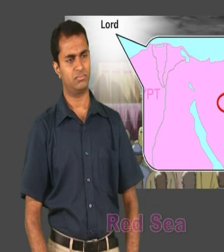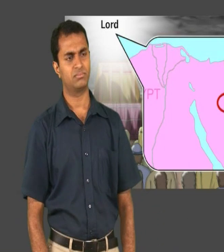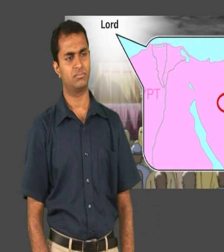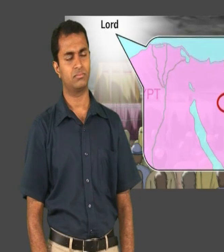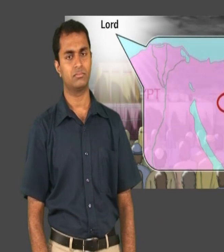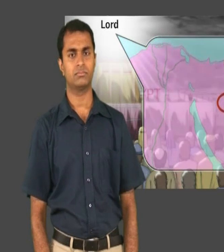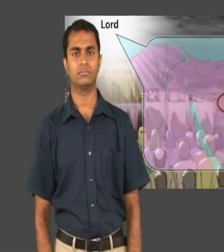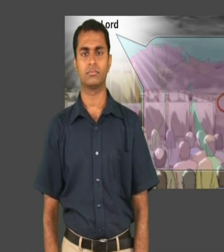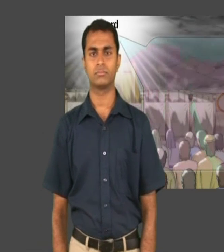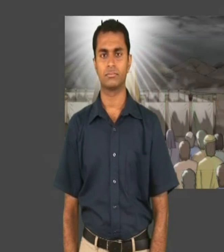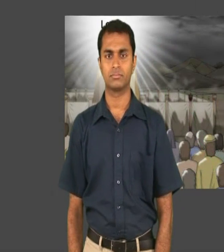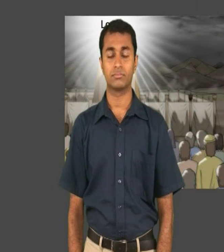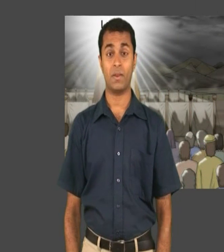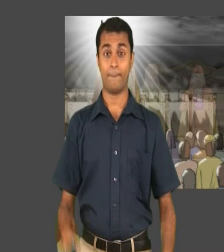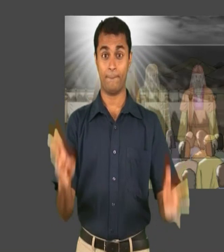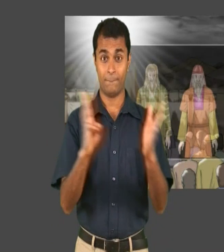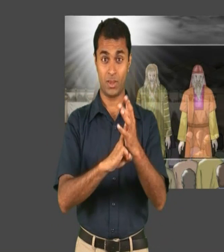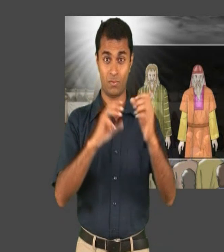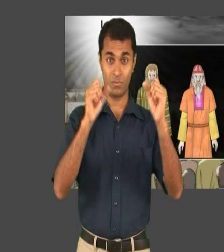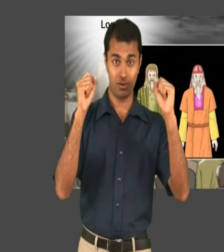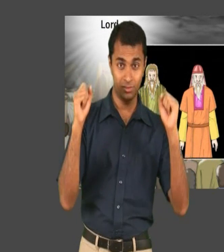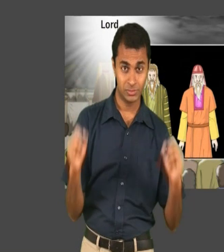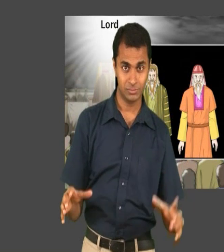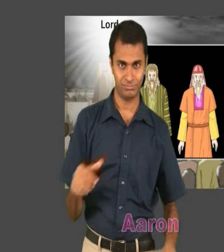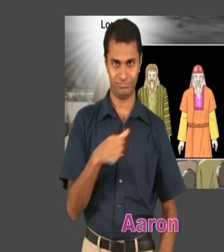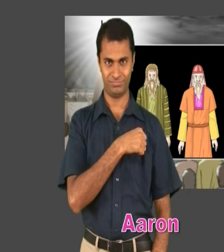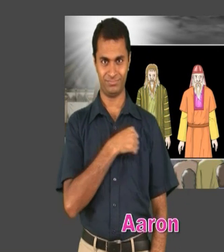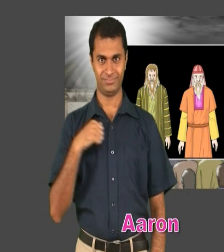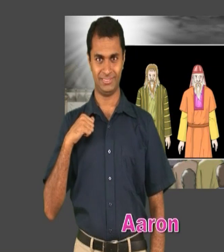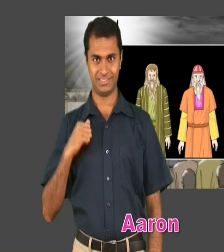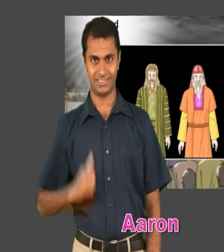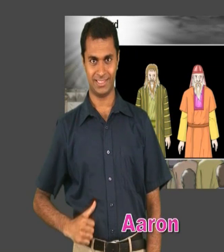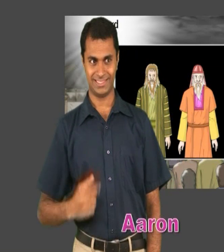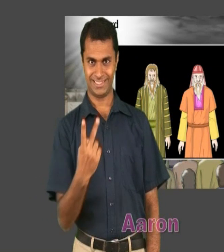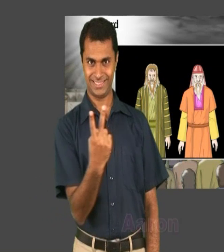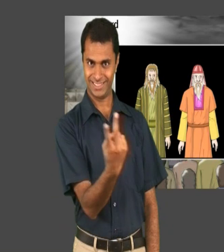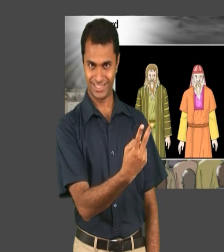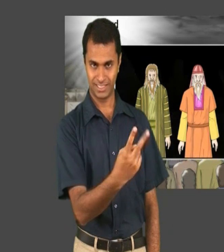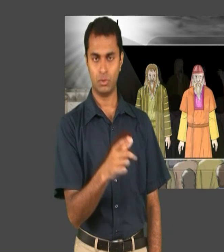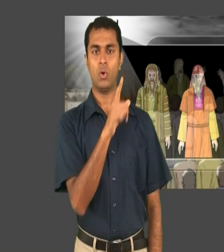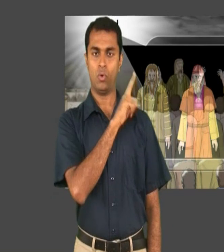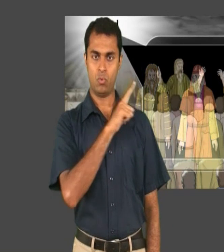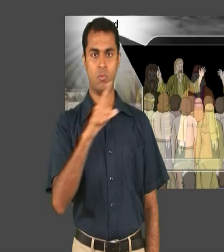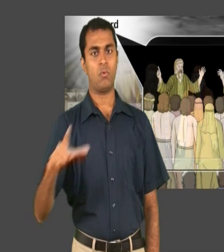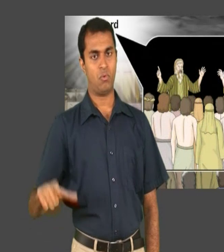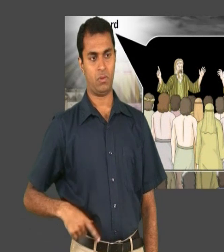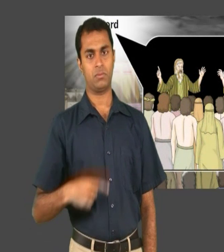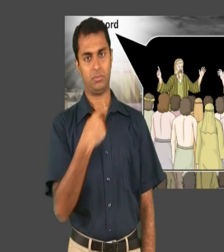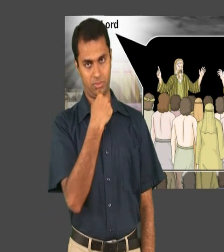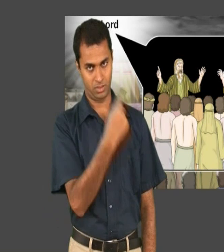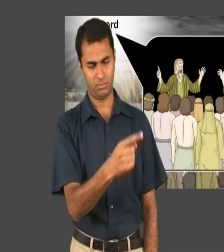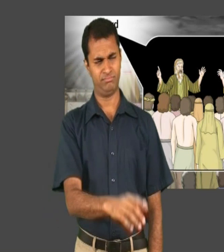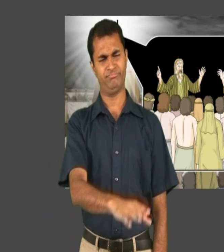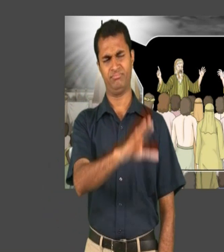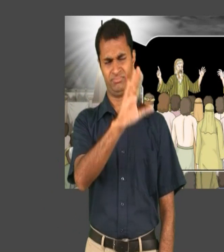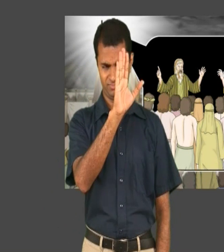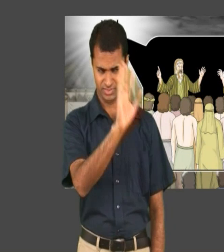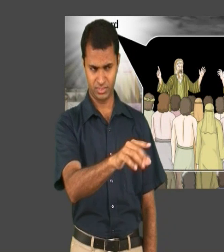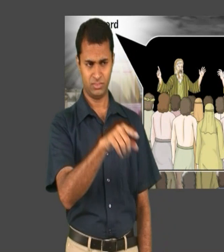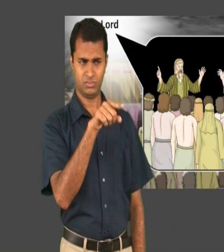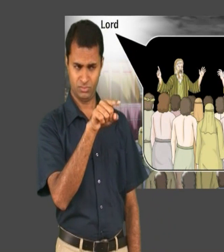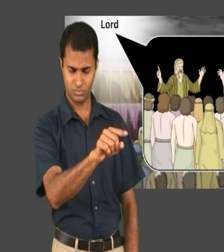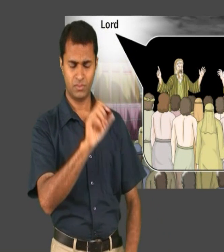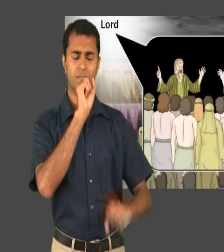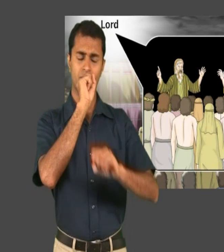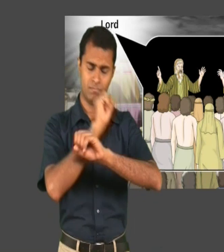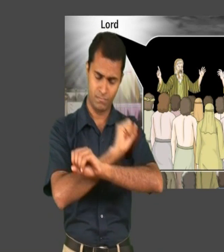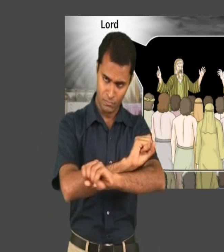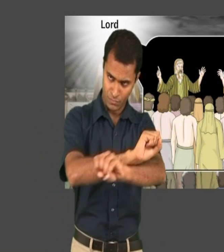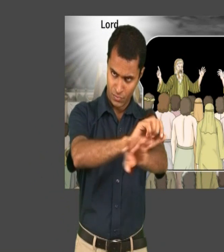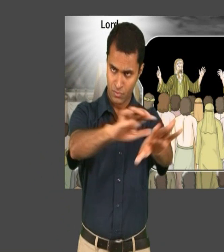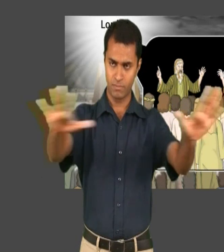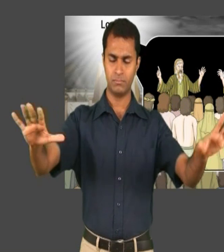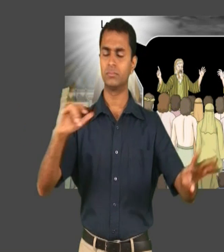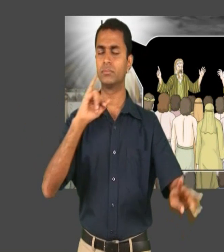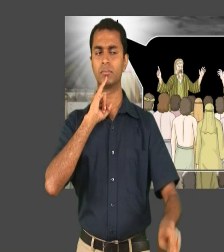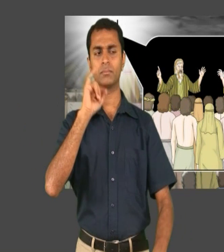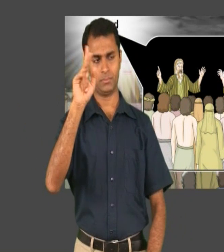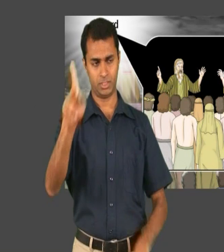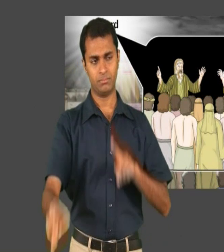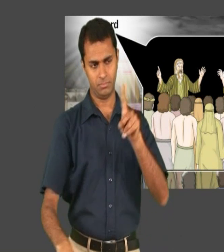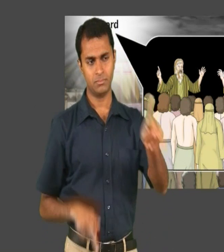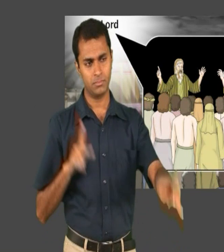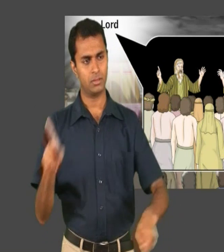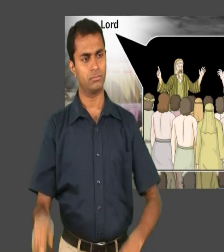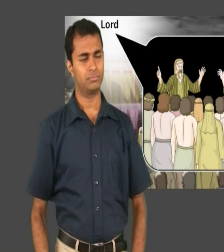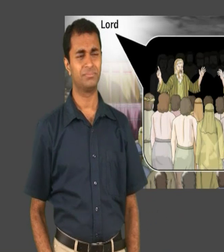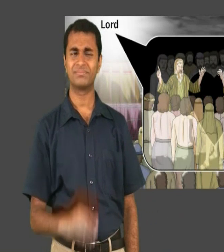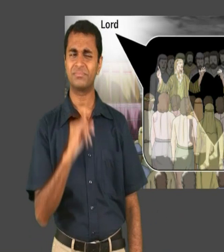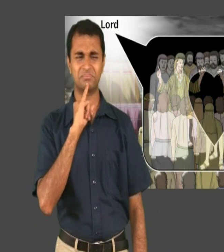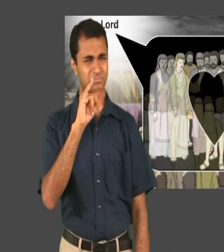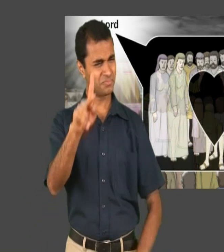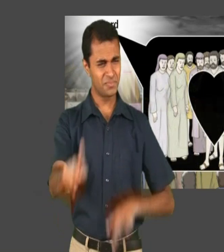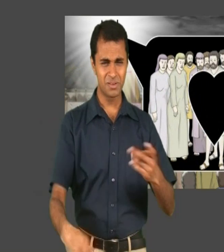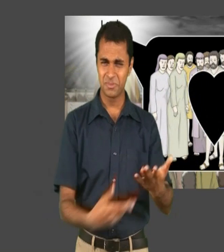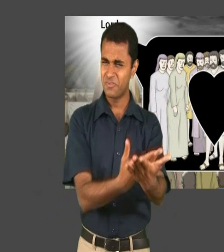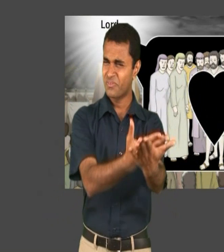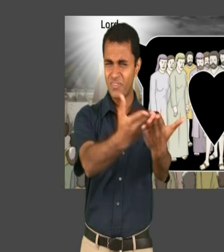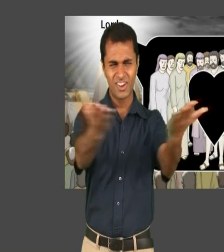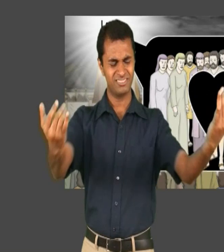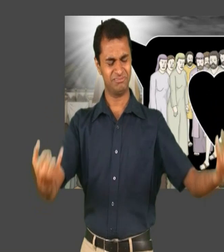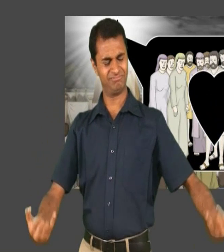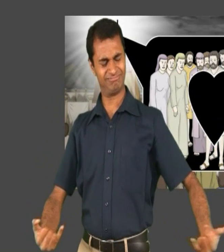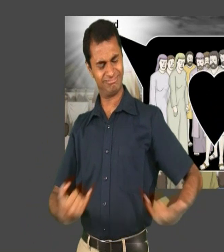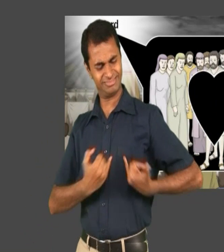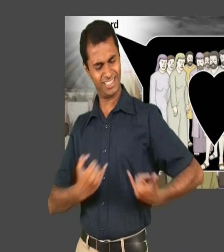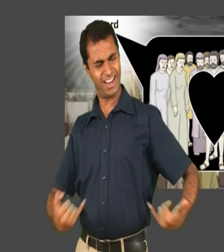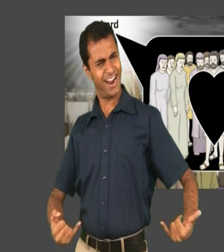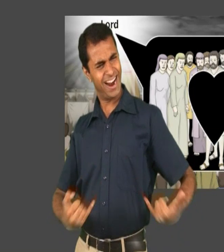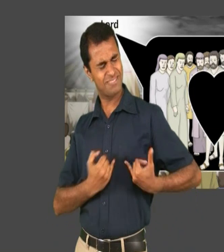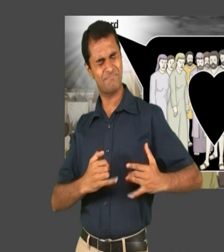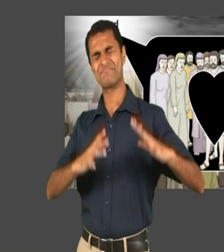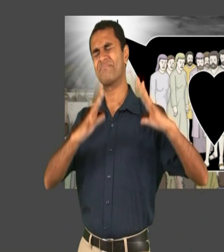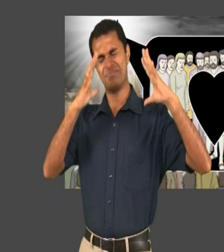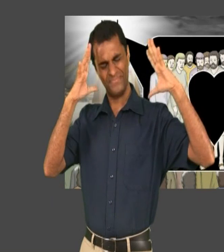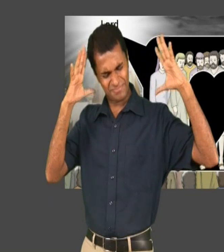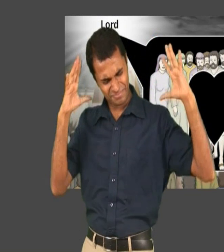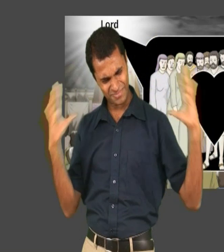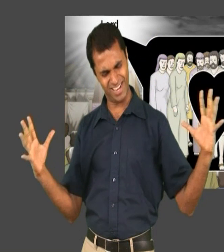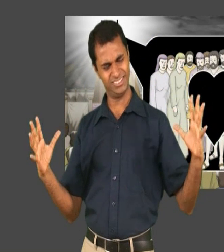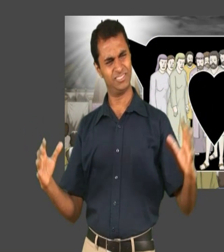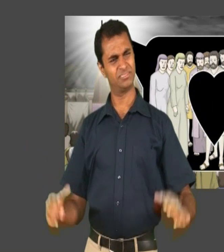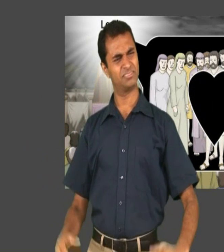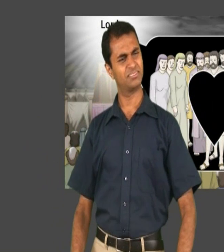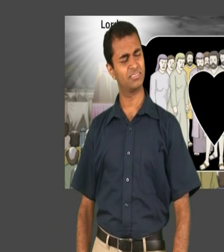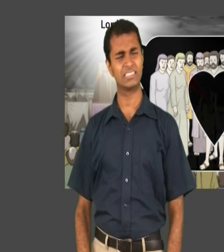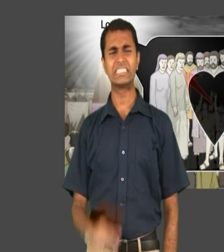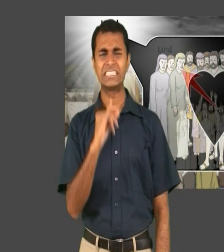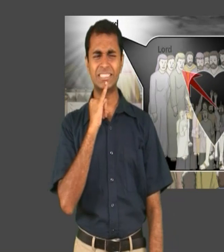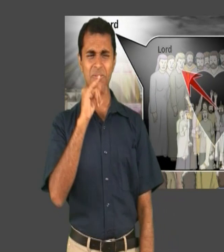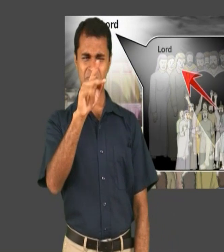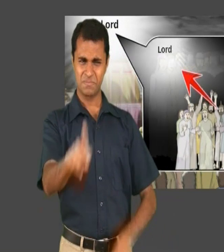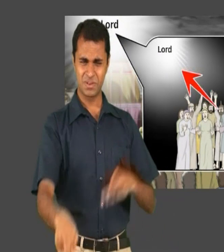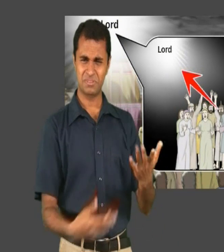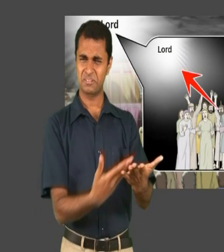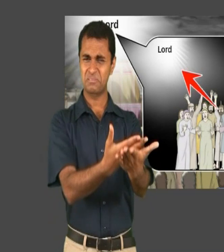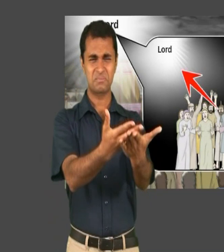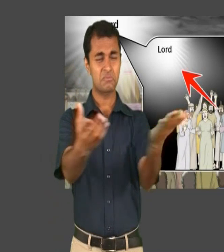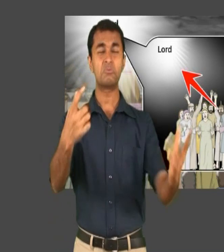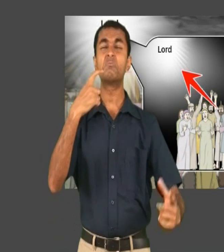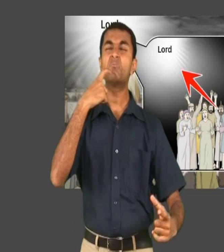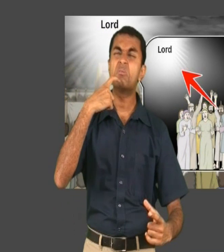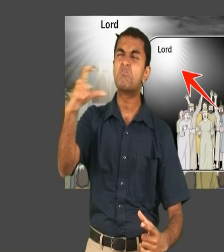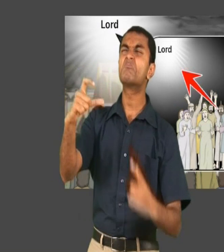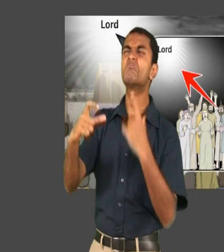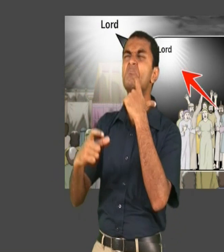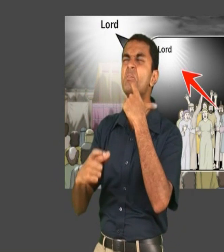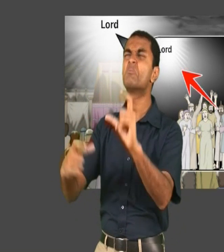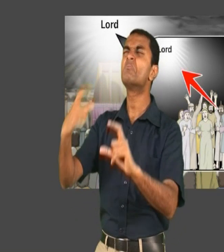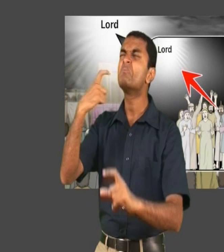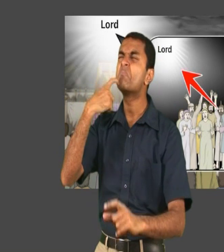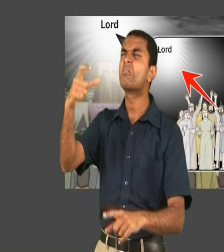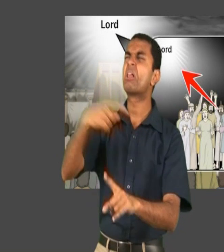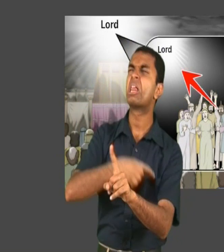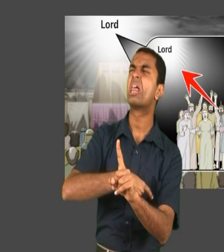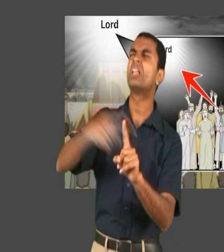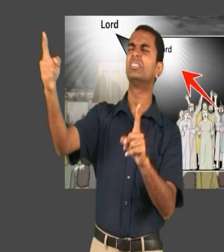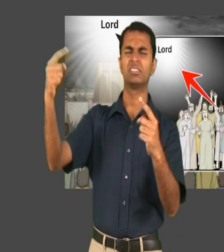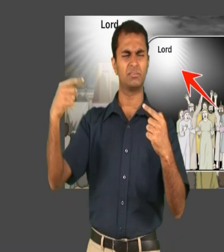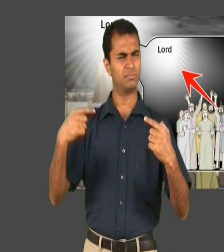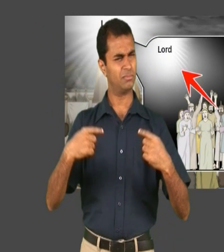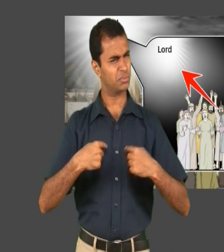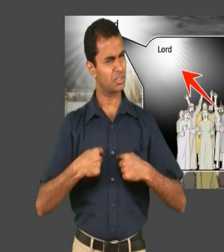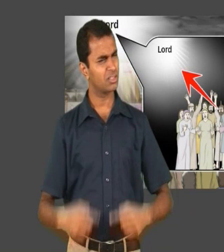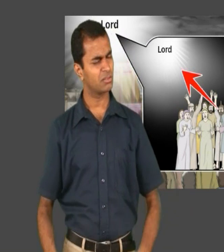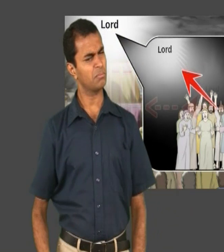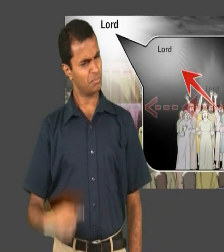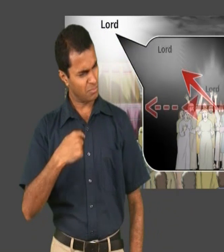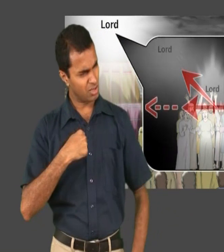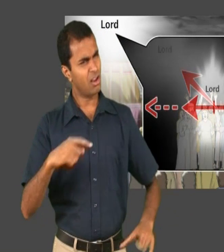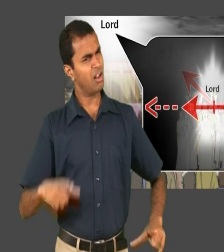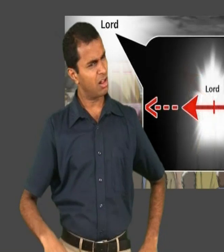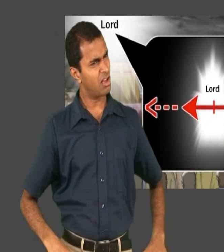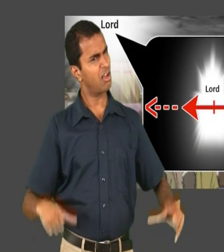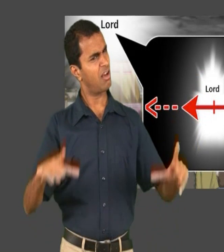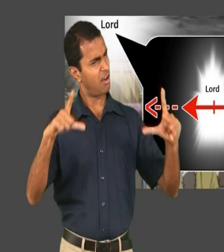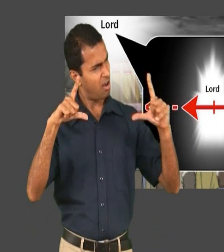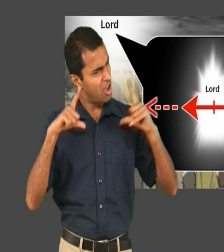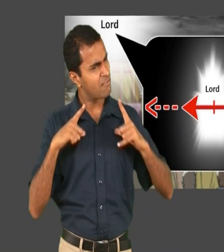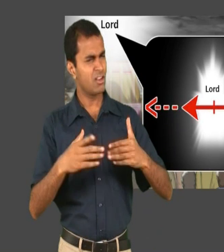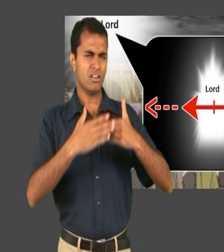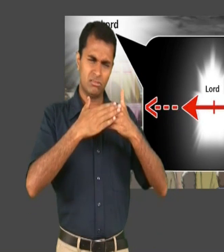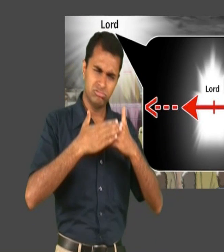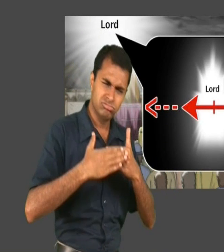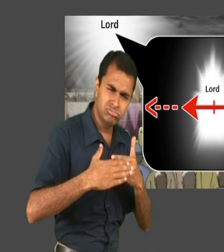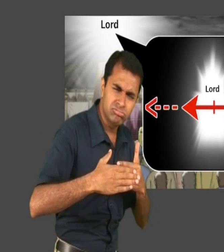Then the LORD said to Moses and Aaron, “How long will this wicked congregation grumble against Me? I have heard the complaints that the Israelites are making against Me.